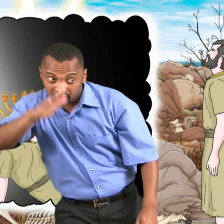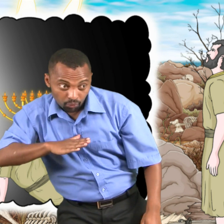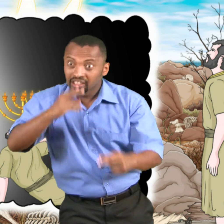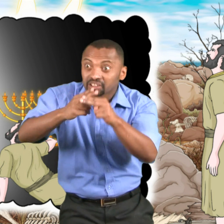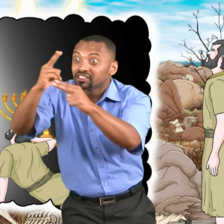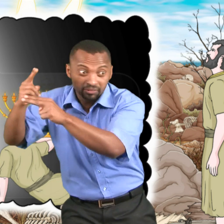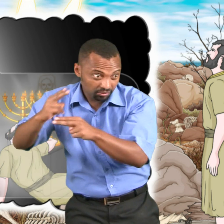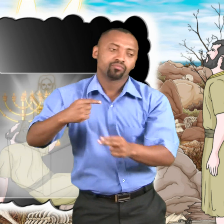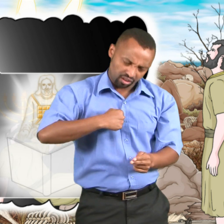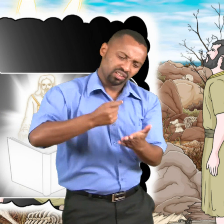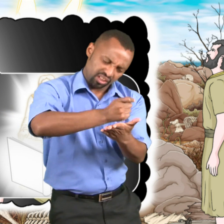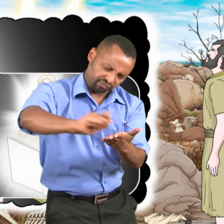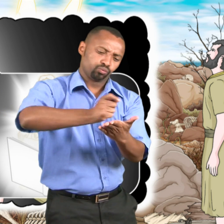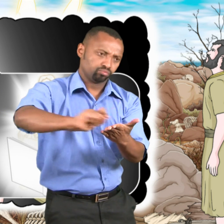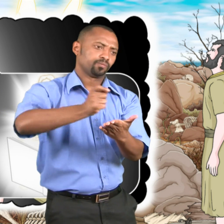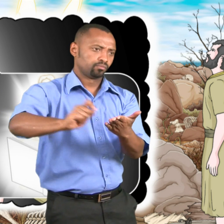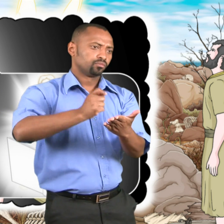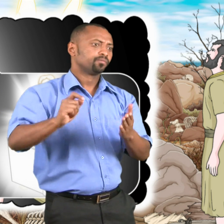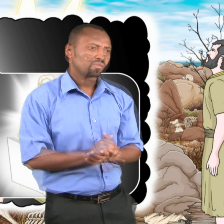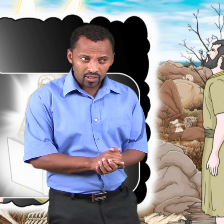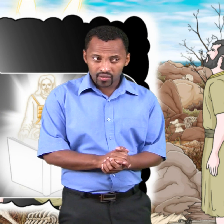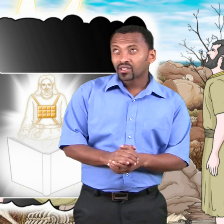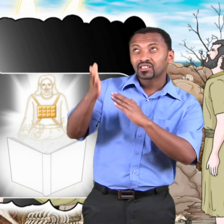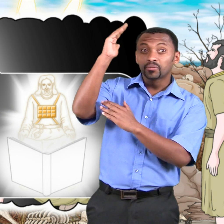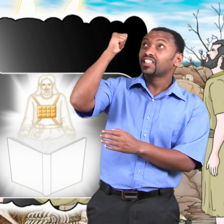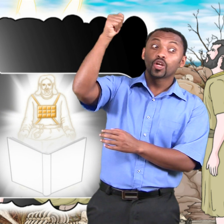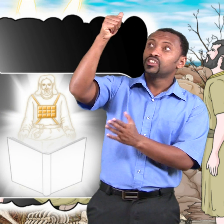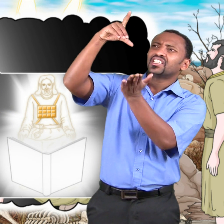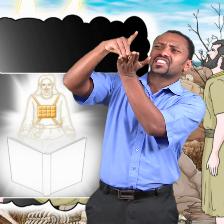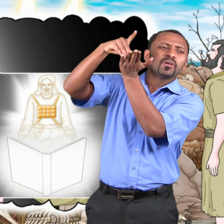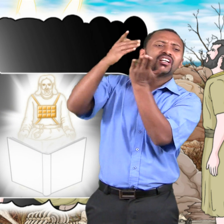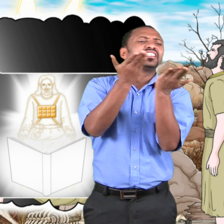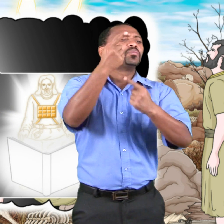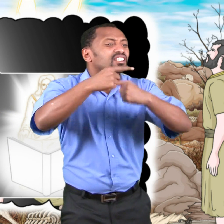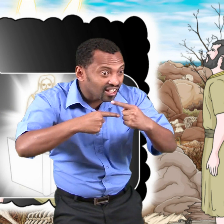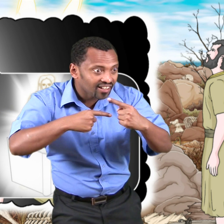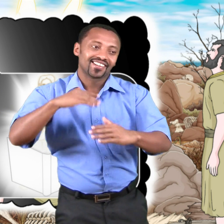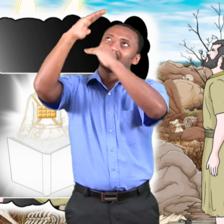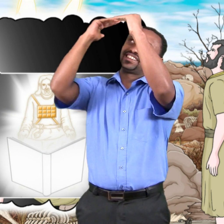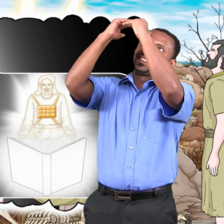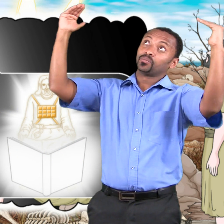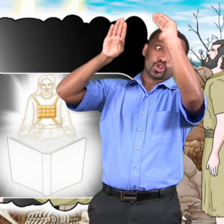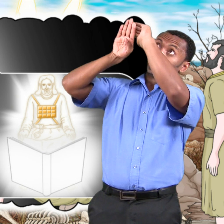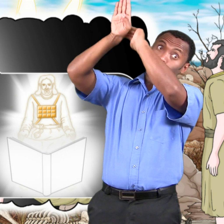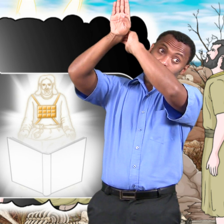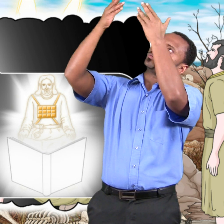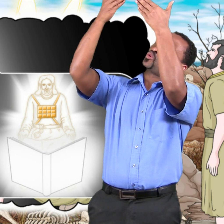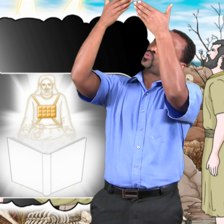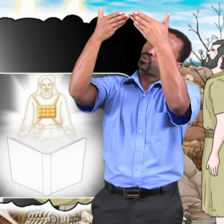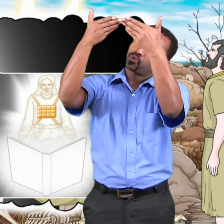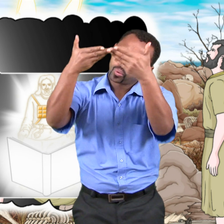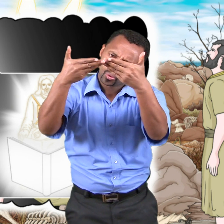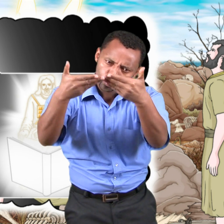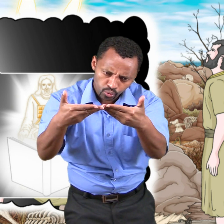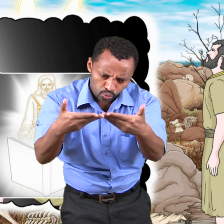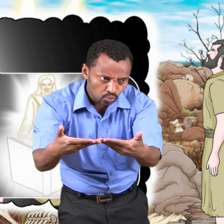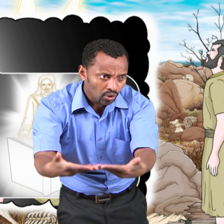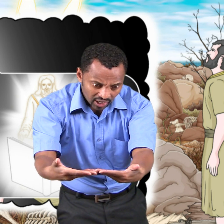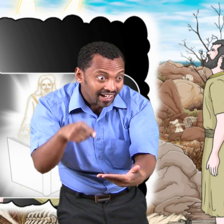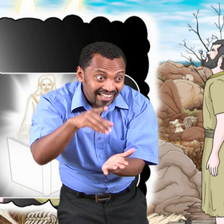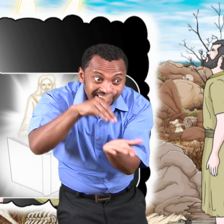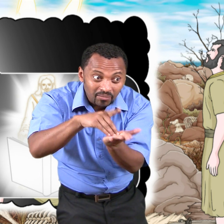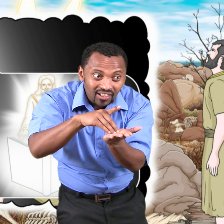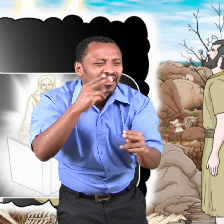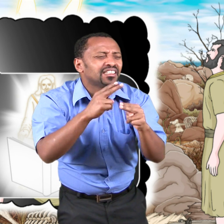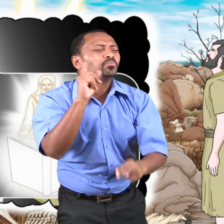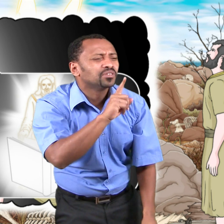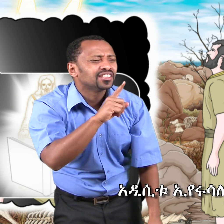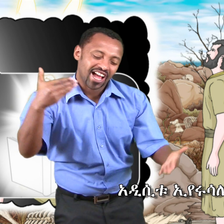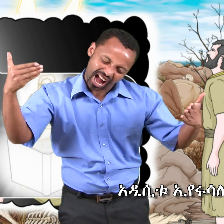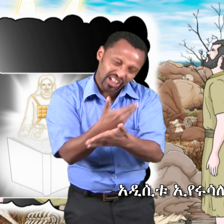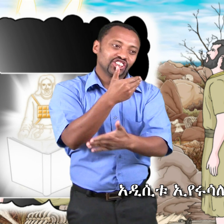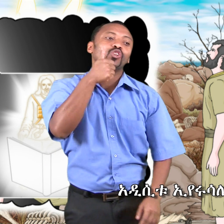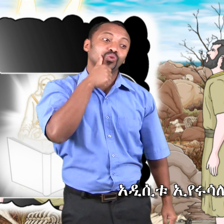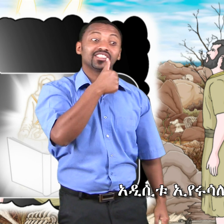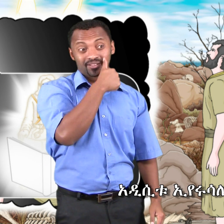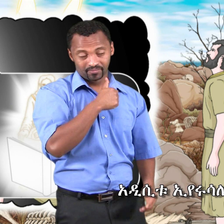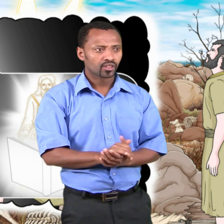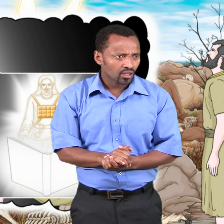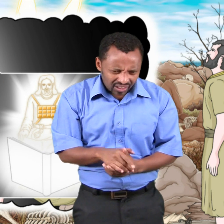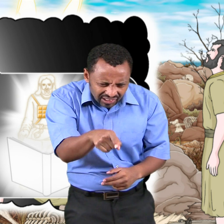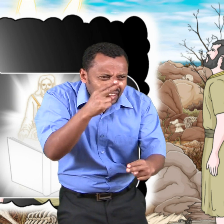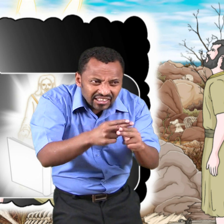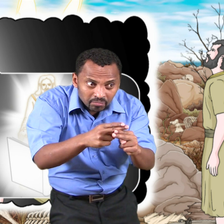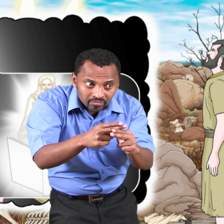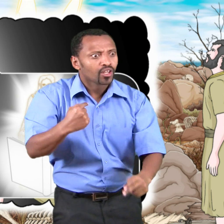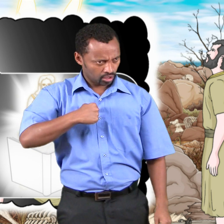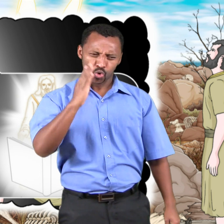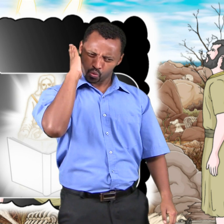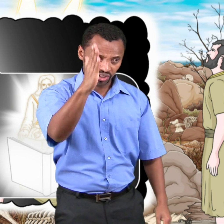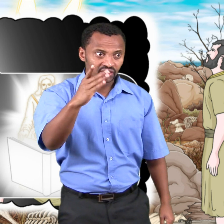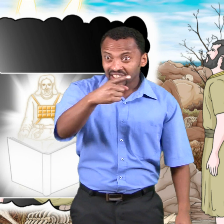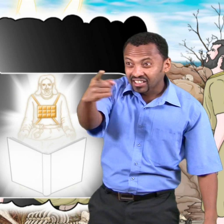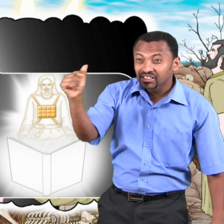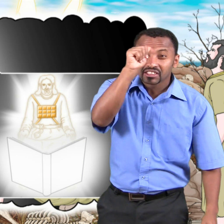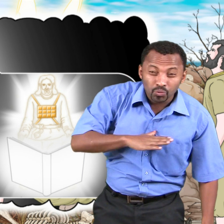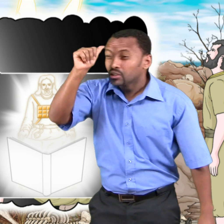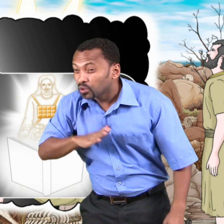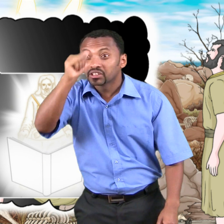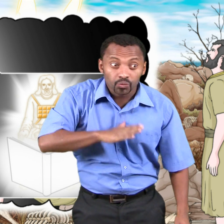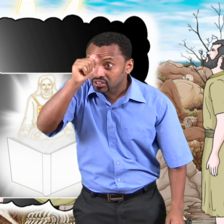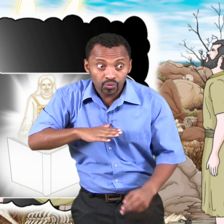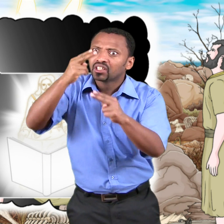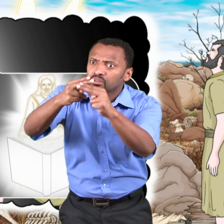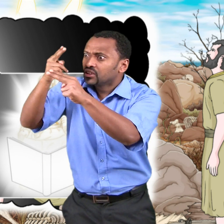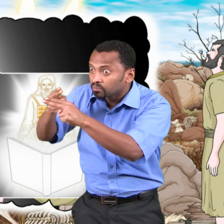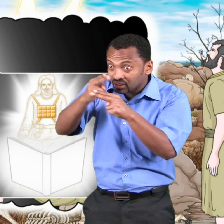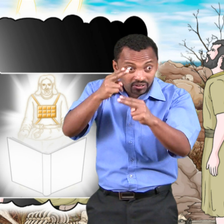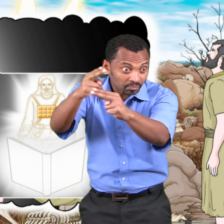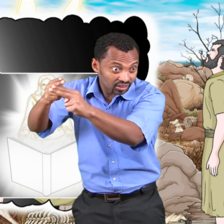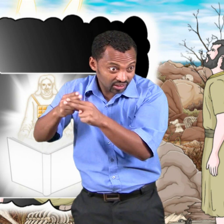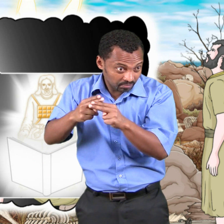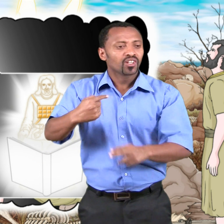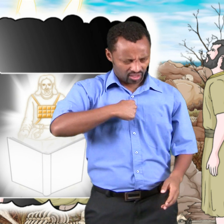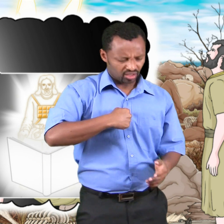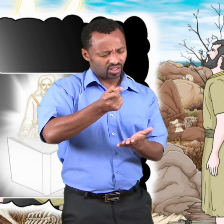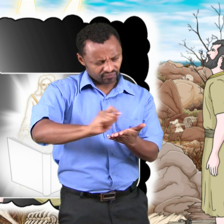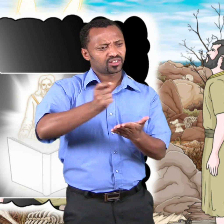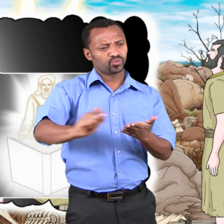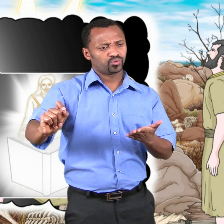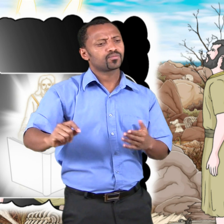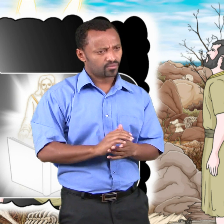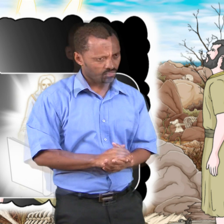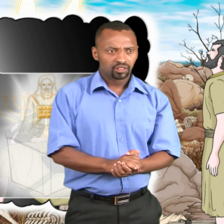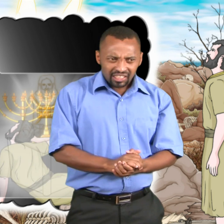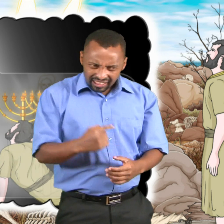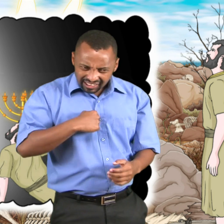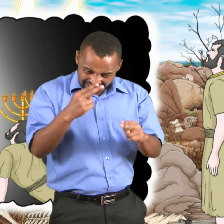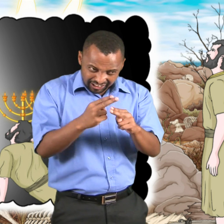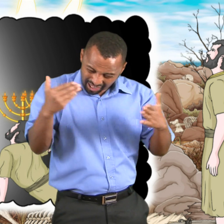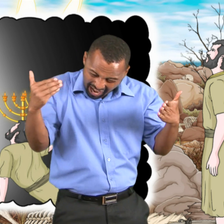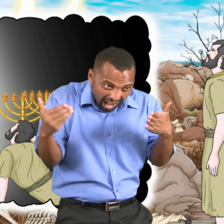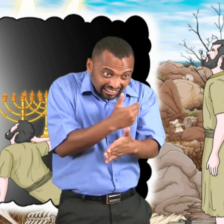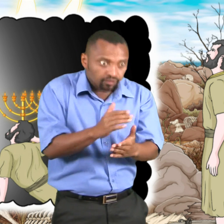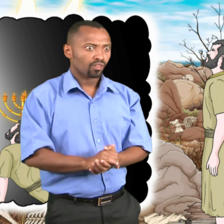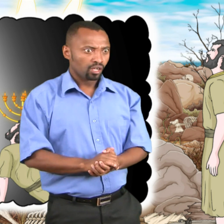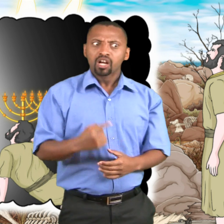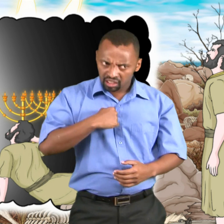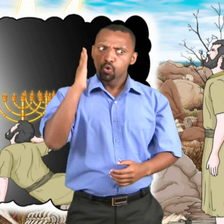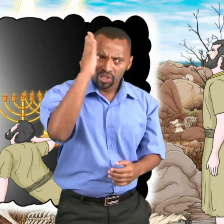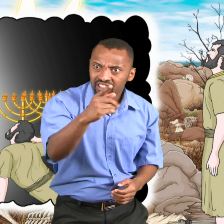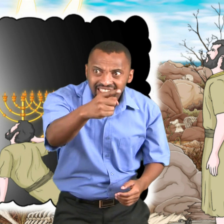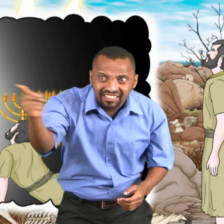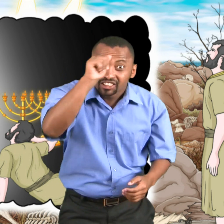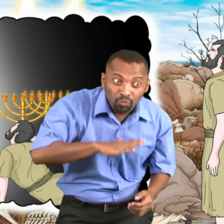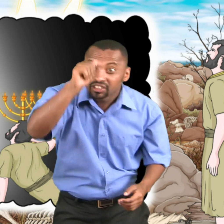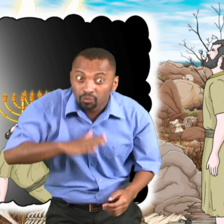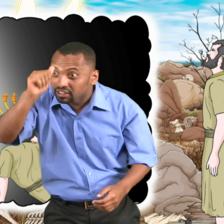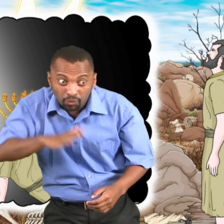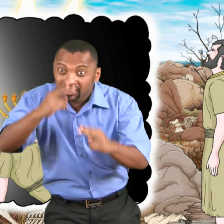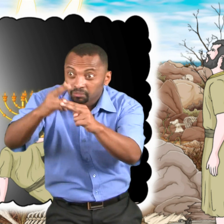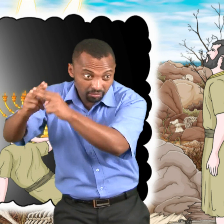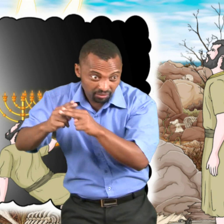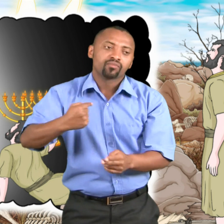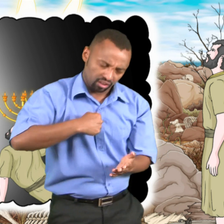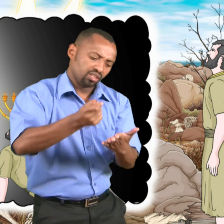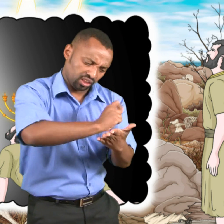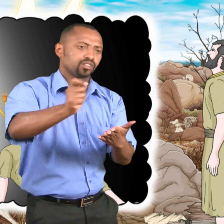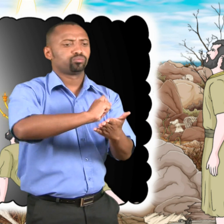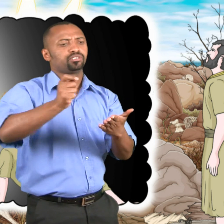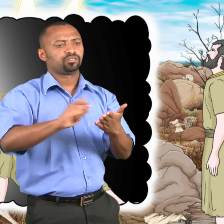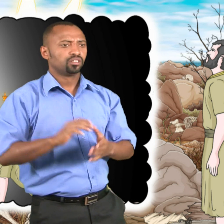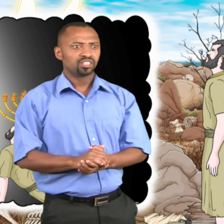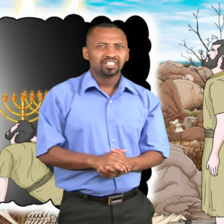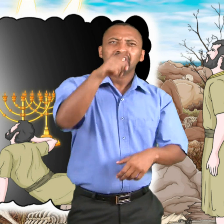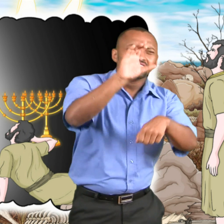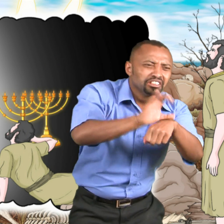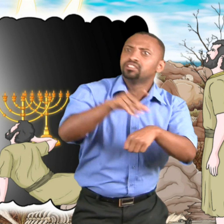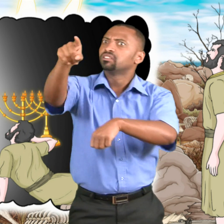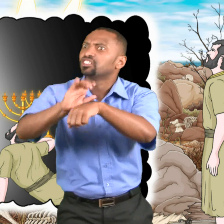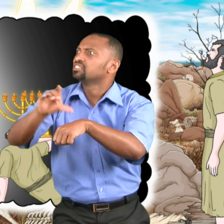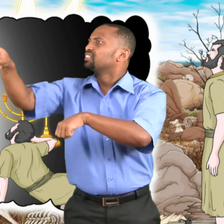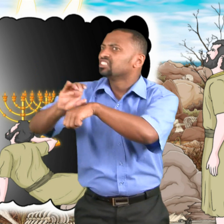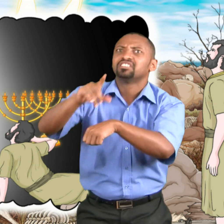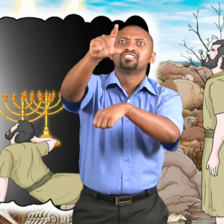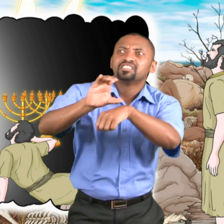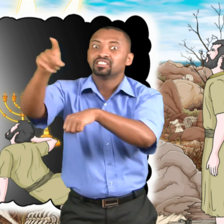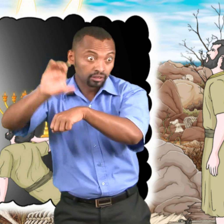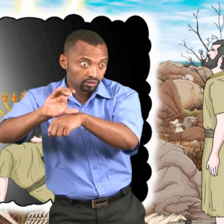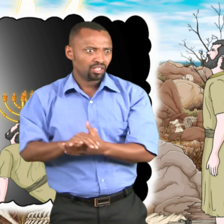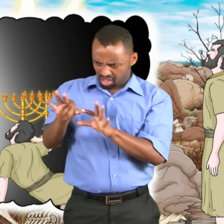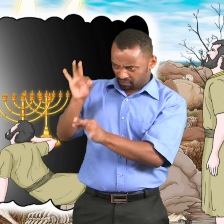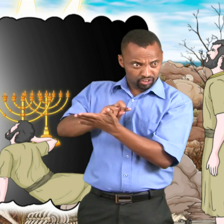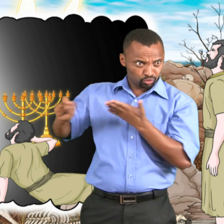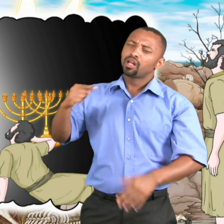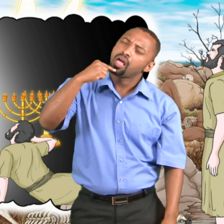Upon him I will write the name of My God, and the name of the city of My God (the new Jerusalem that comes down out of heaven from My God), and My new name.